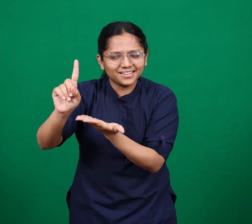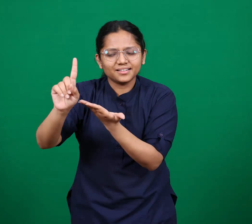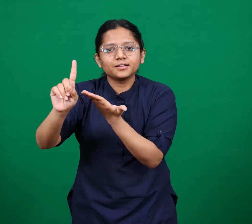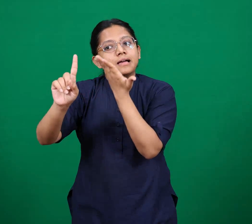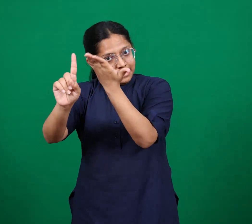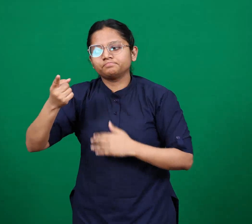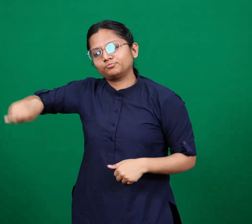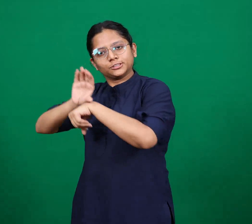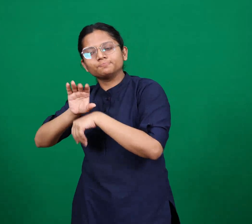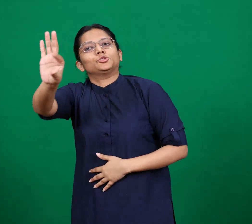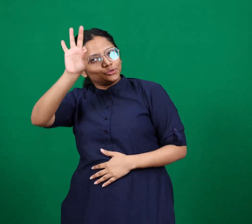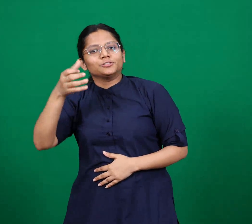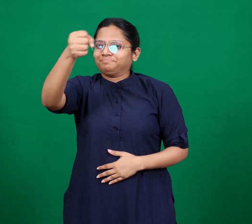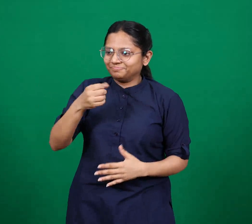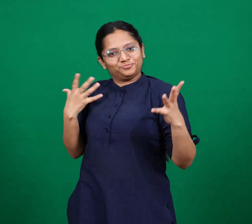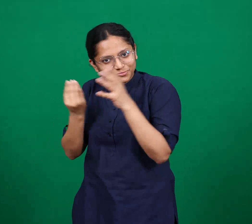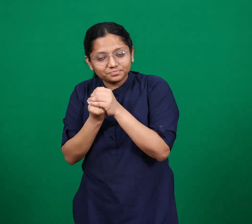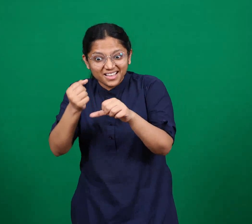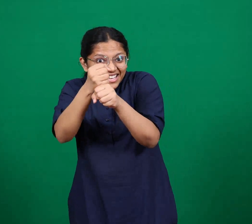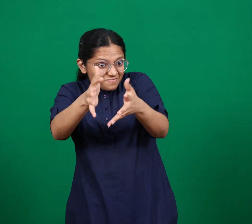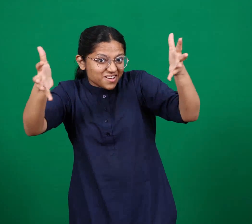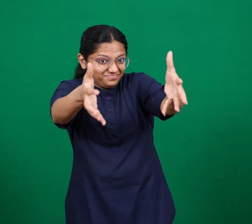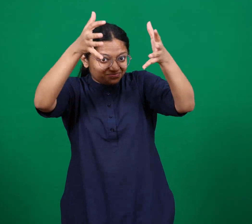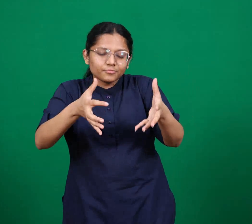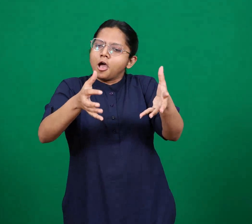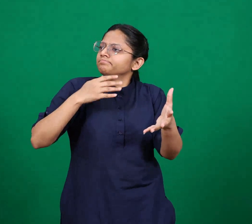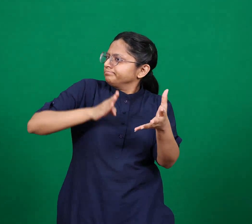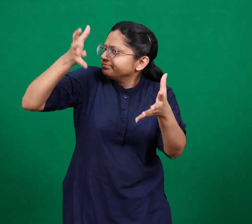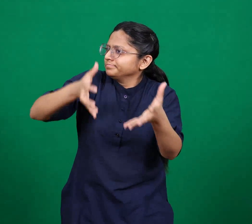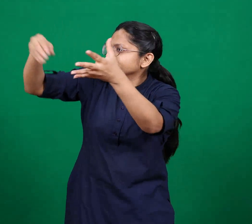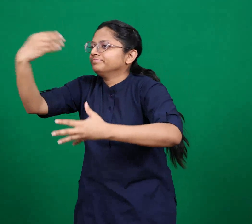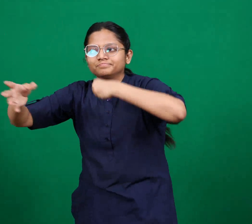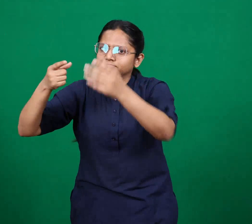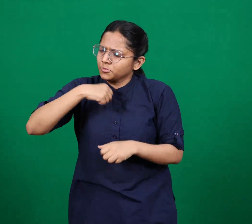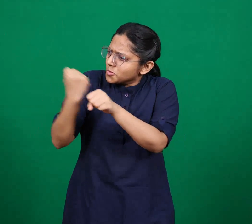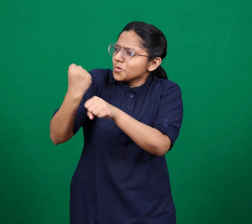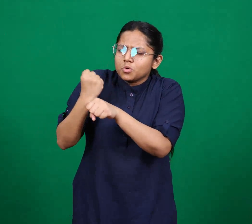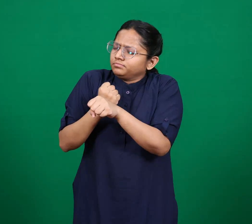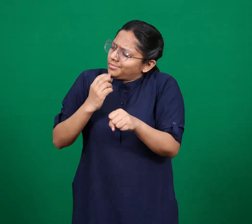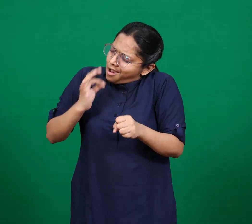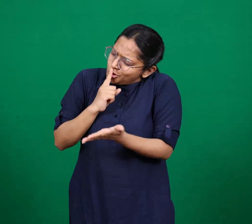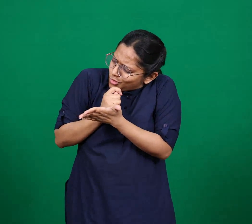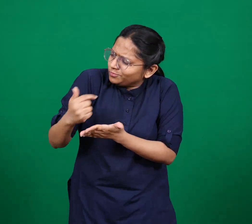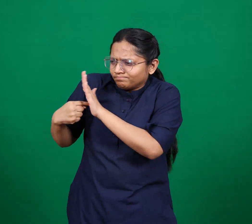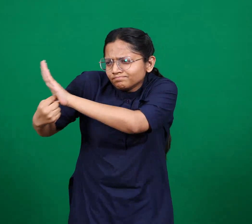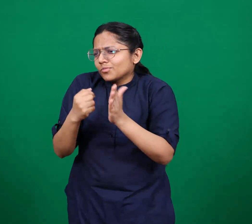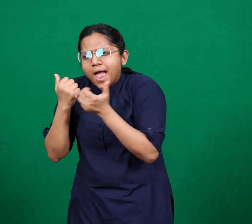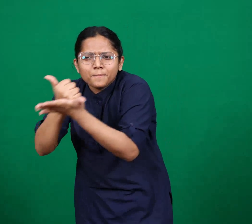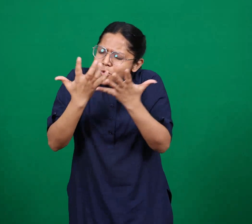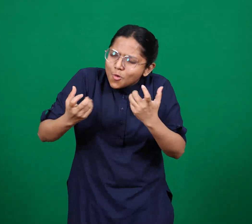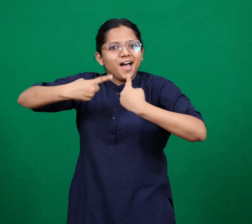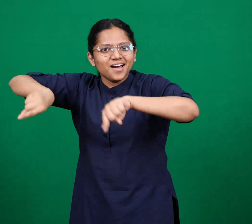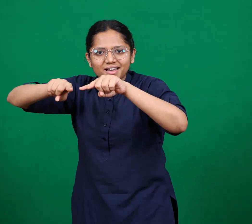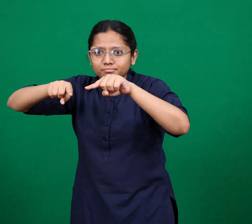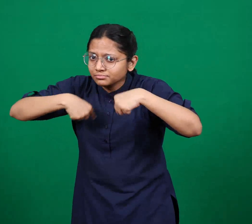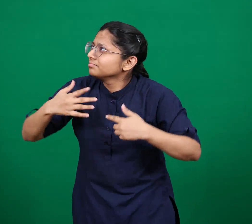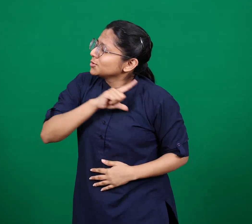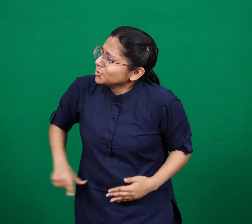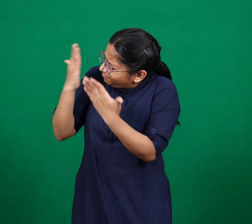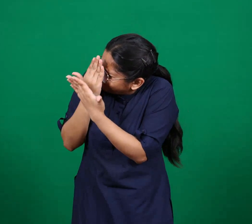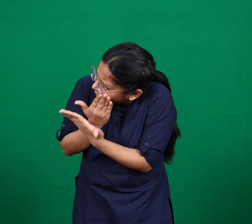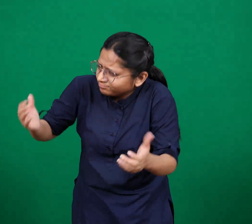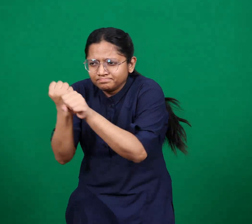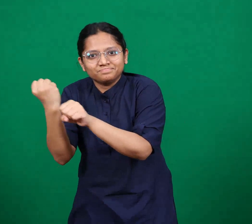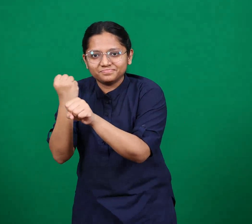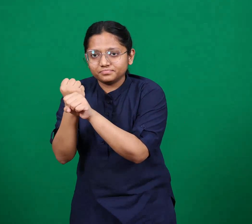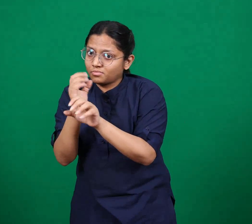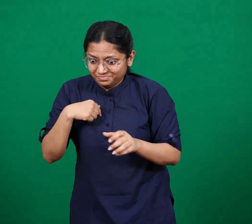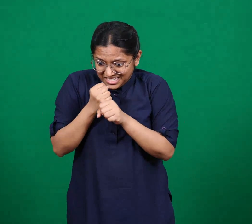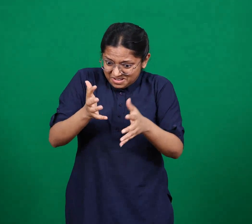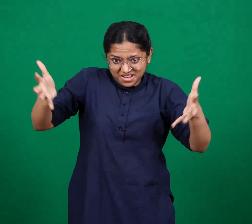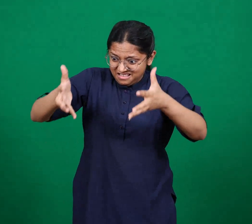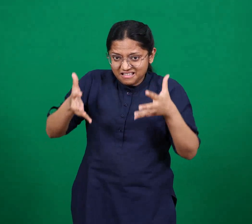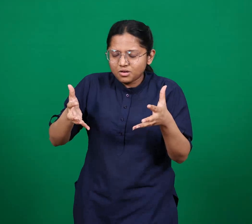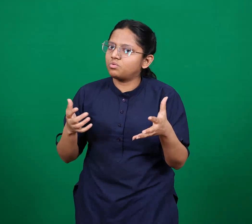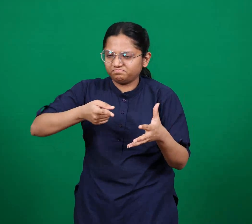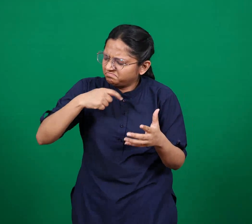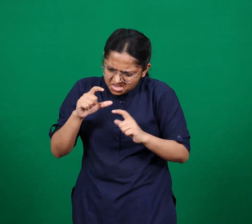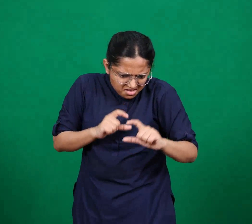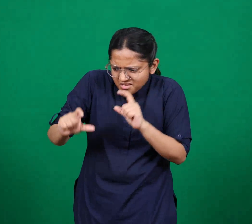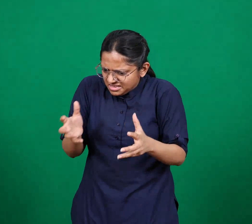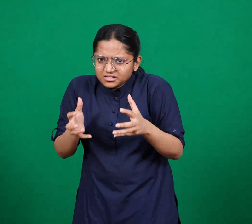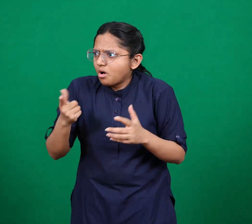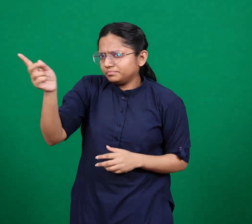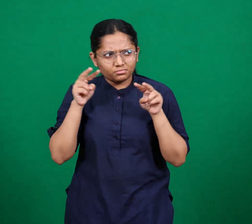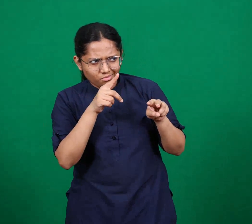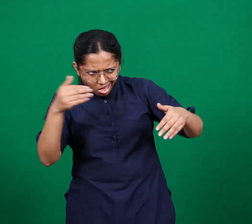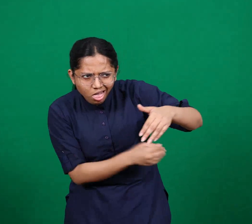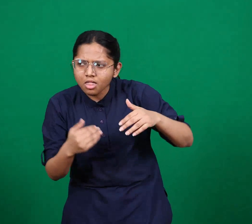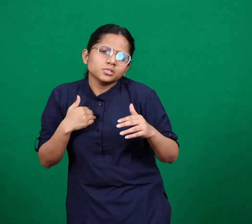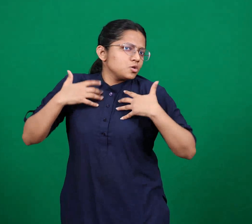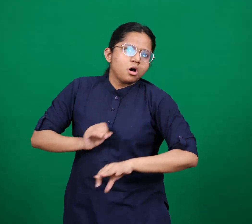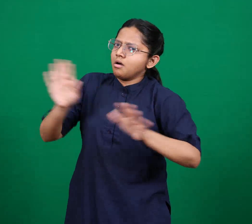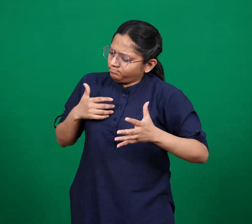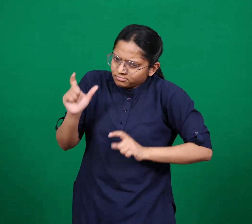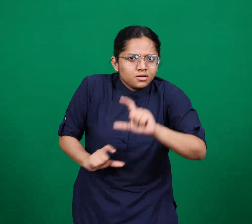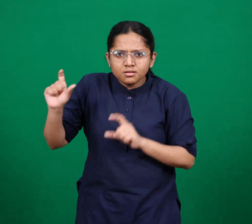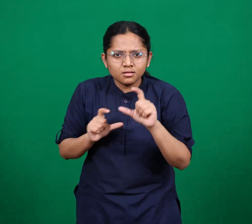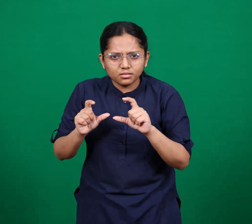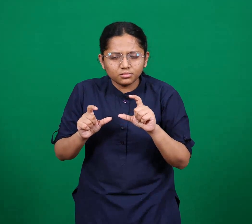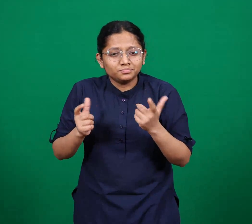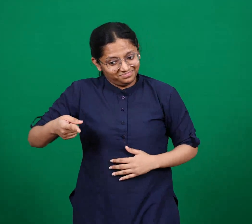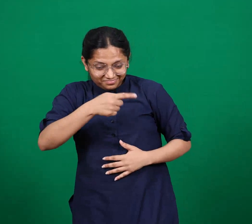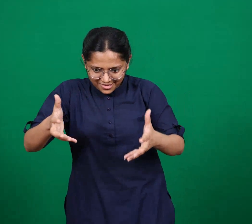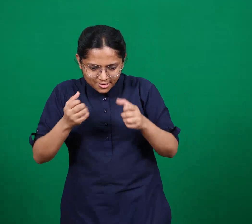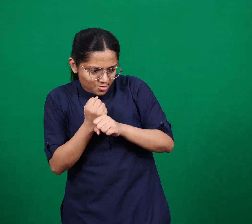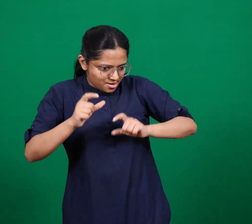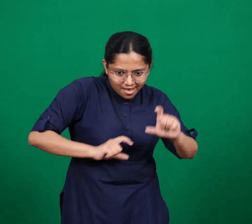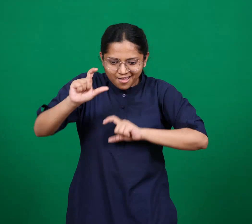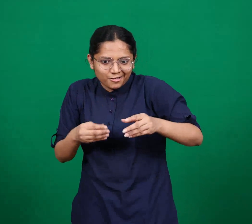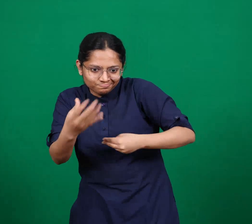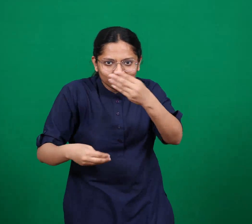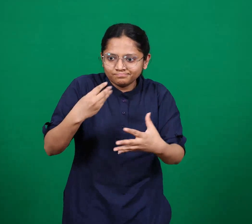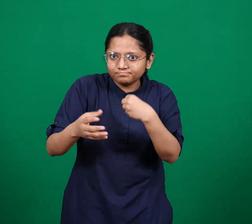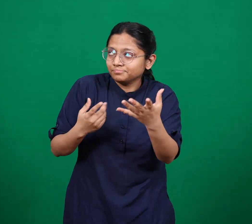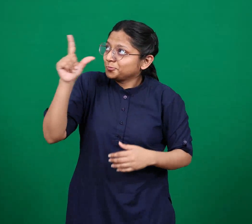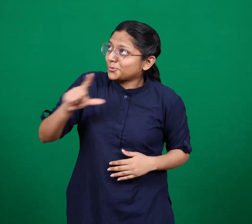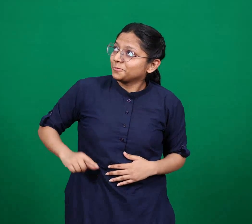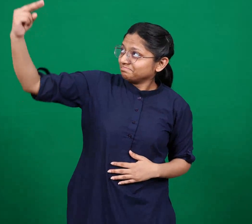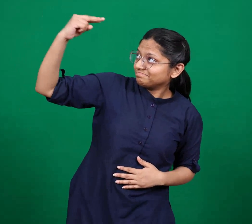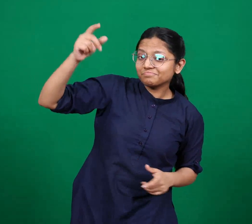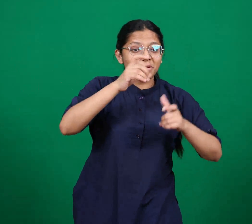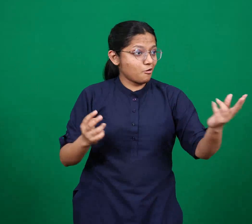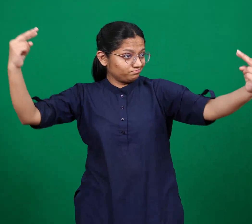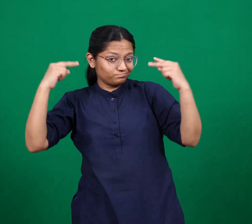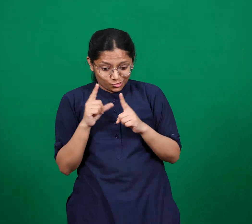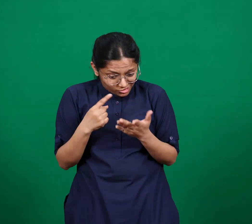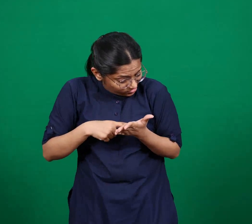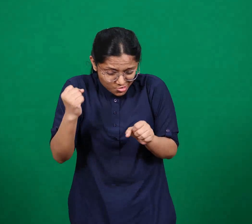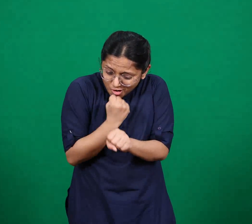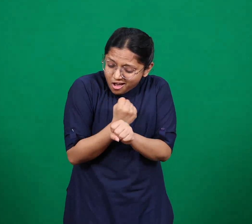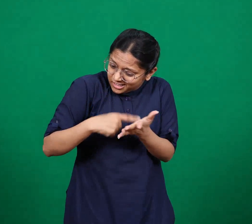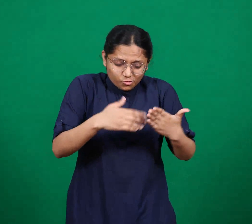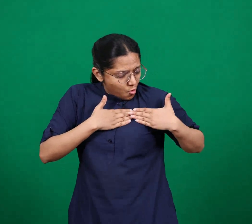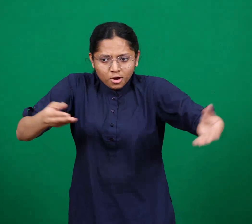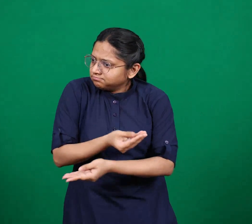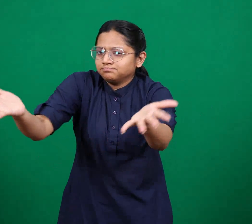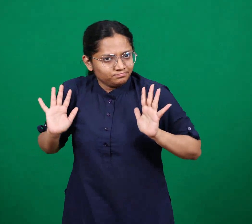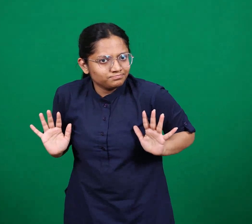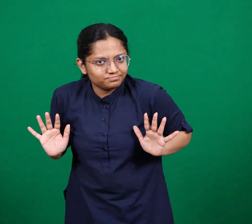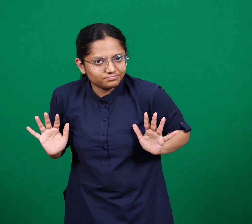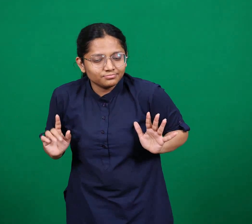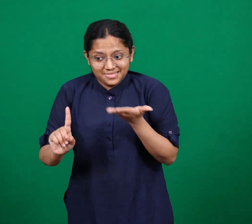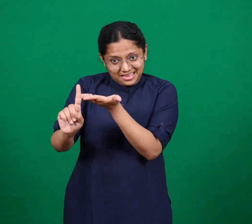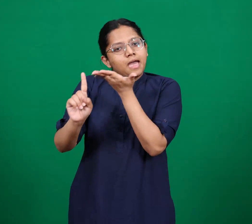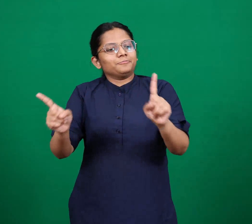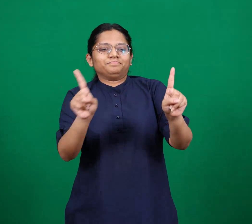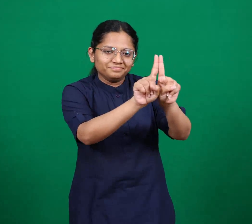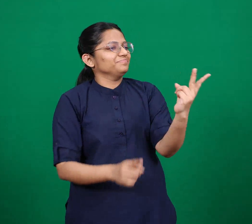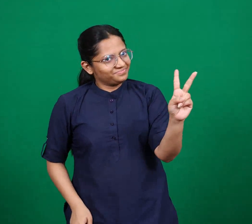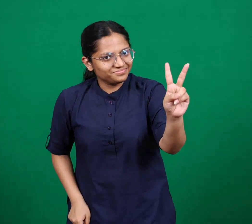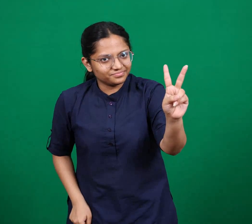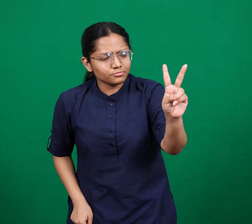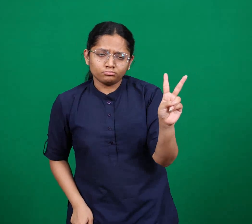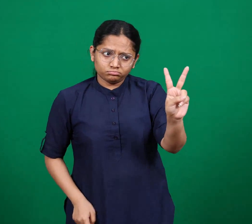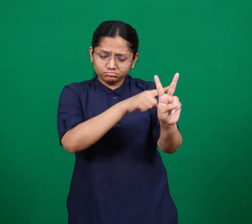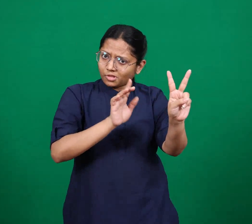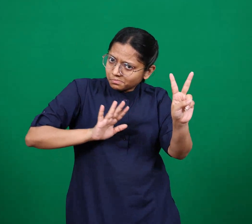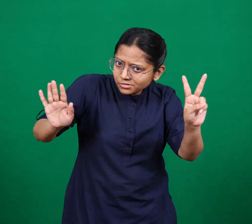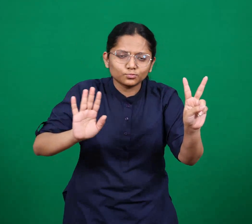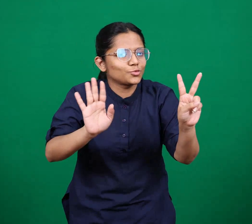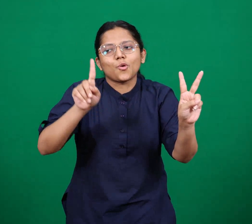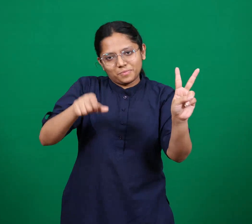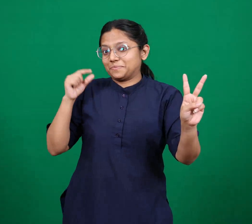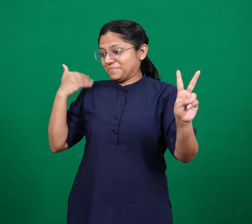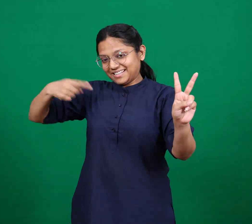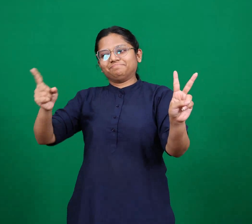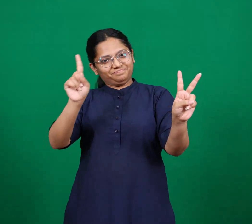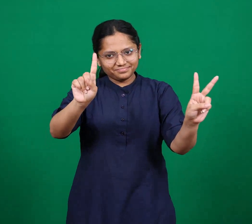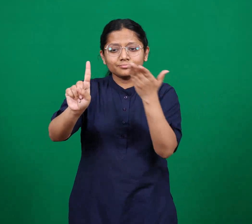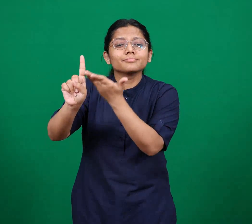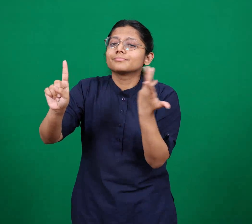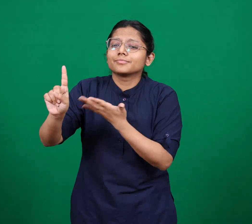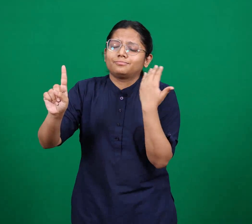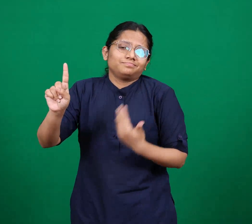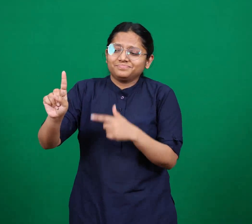More than that, this brother was chosen by the churches to accompany us with the offering - the gracious gift we administer to honor the Lord Himself and to show our eagerness to help. We hope to avoid any criticism of the way we administer this generous gift.